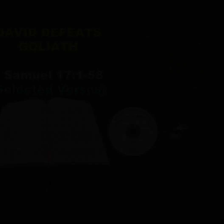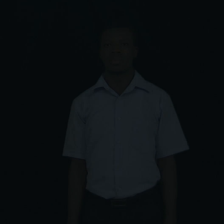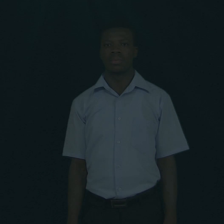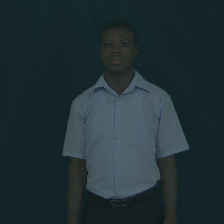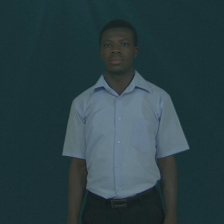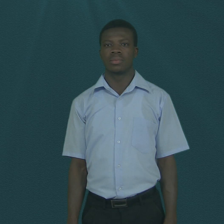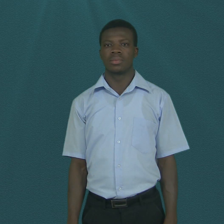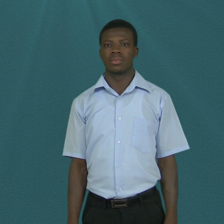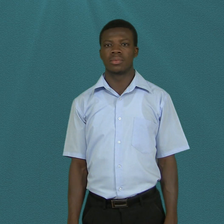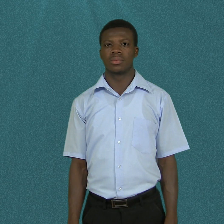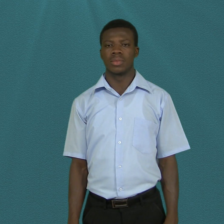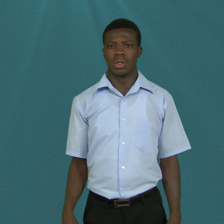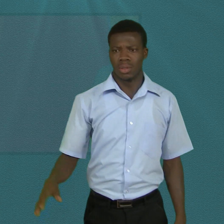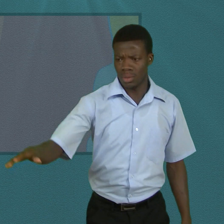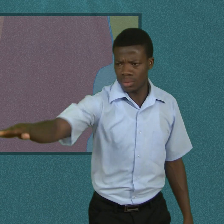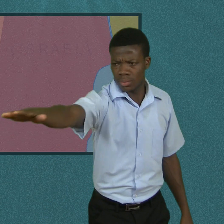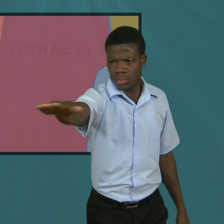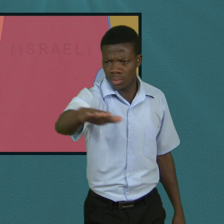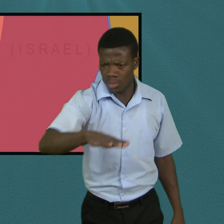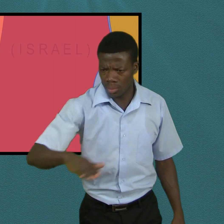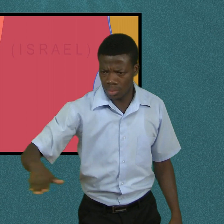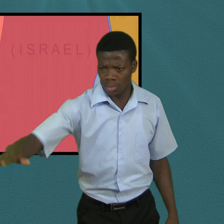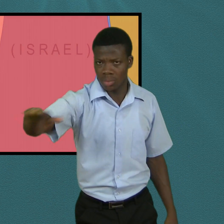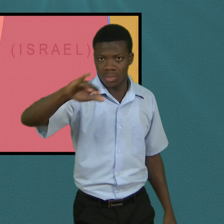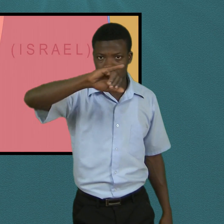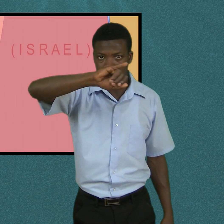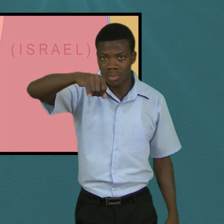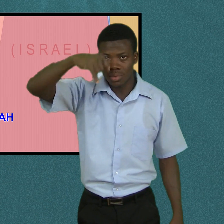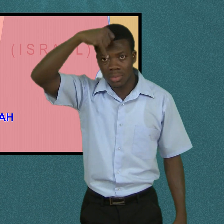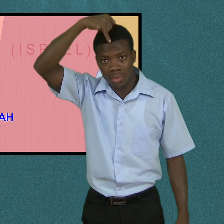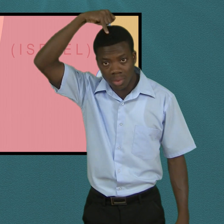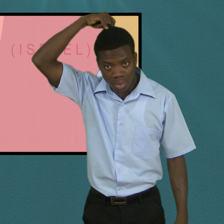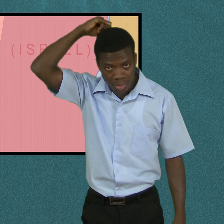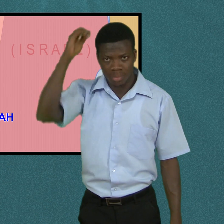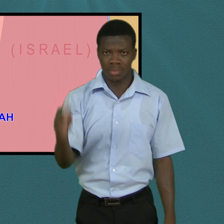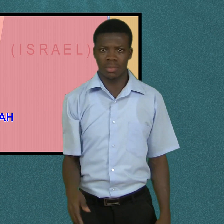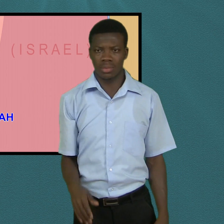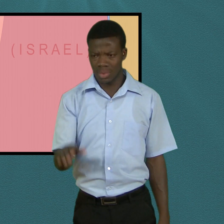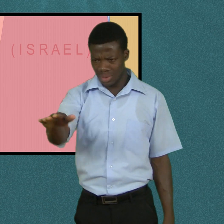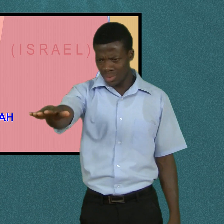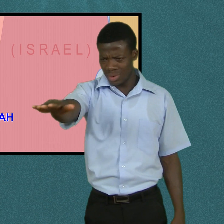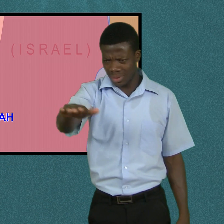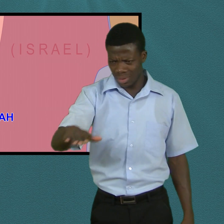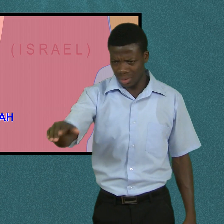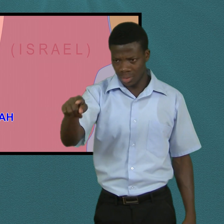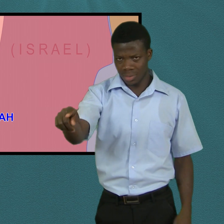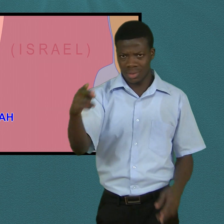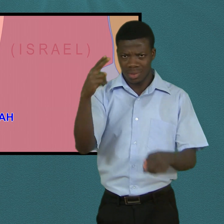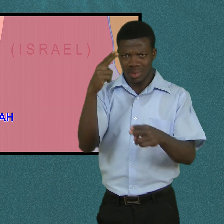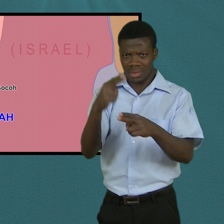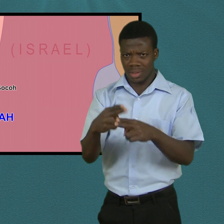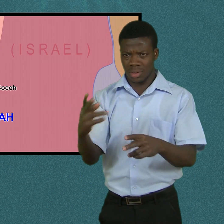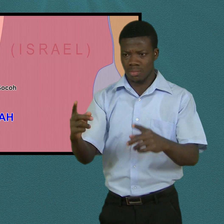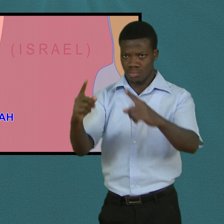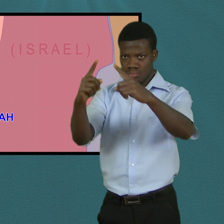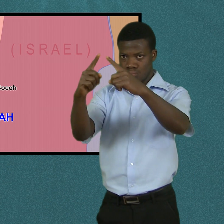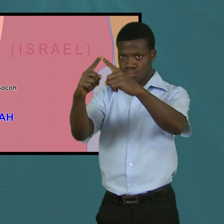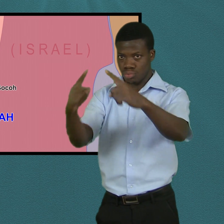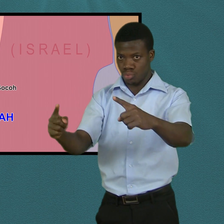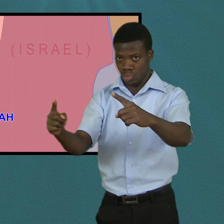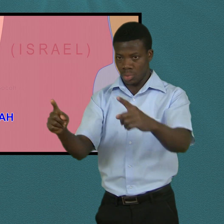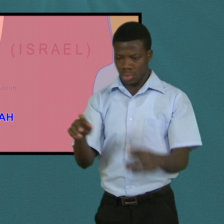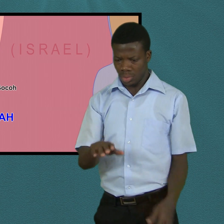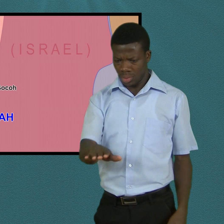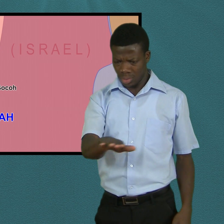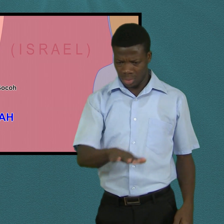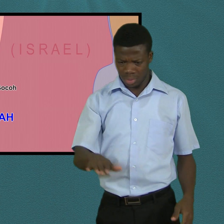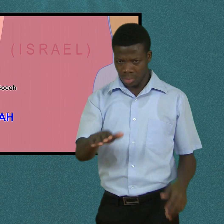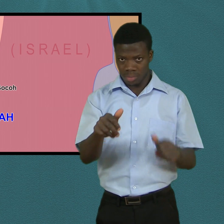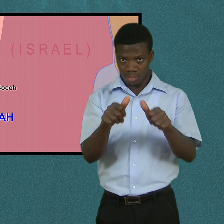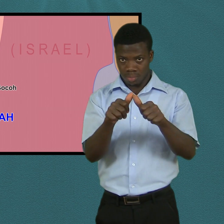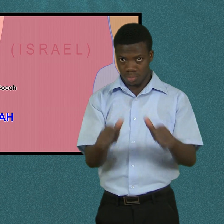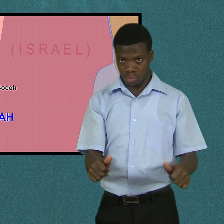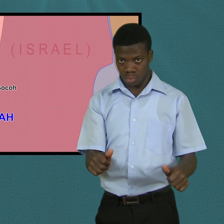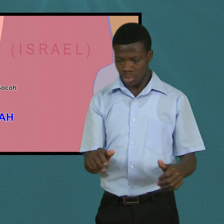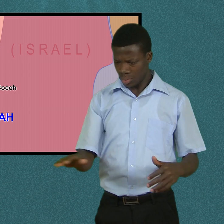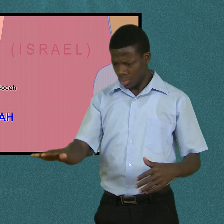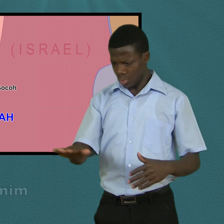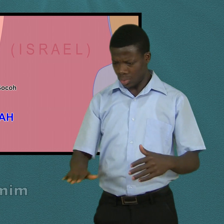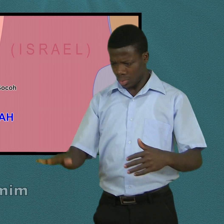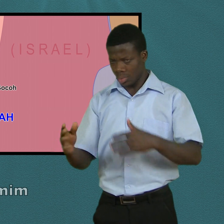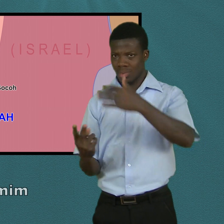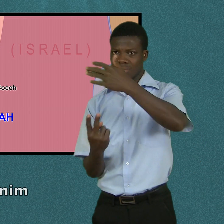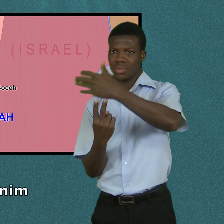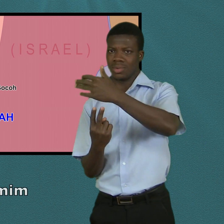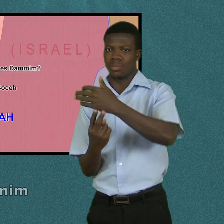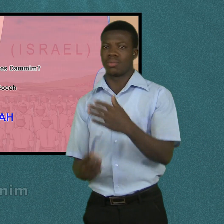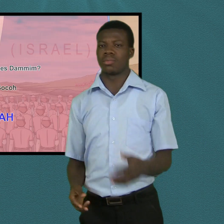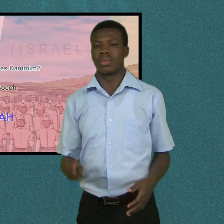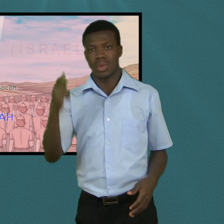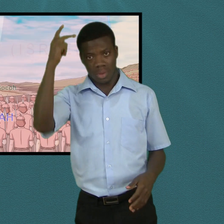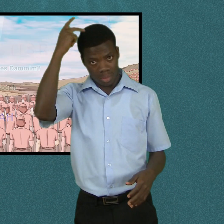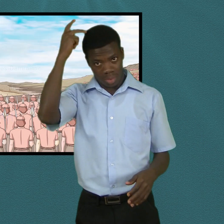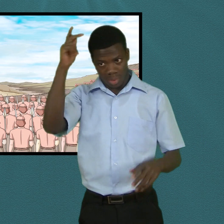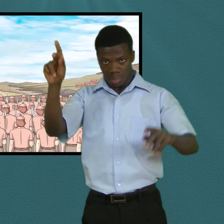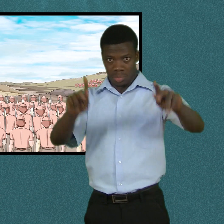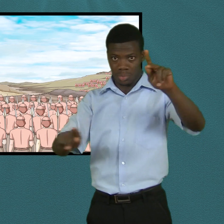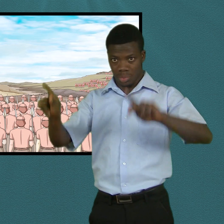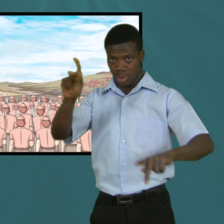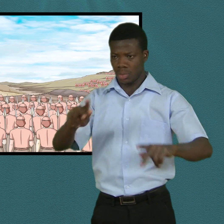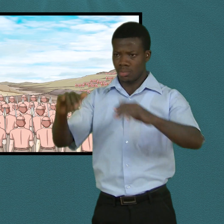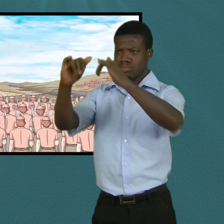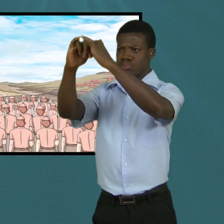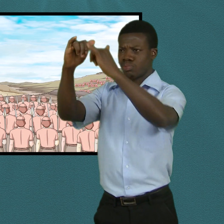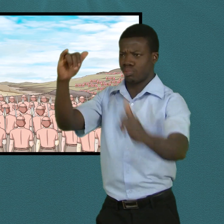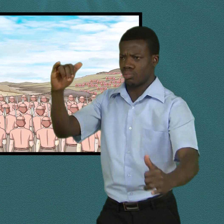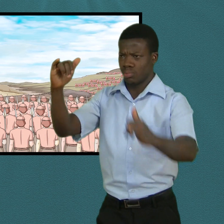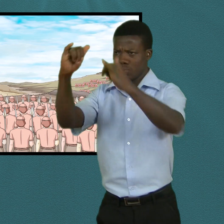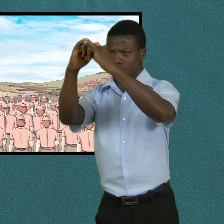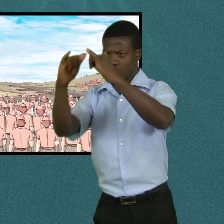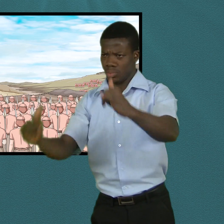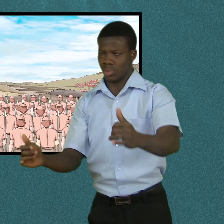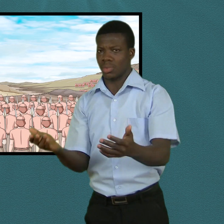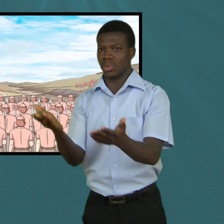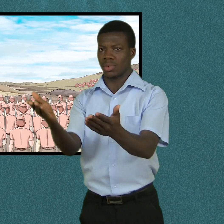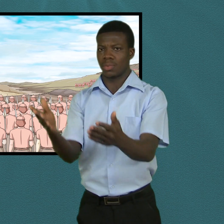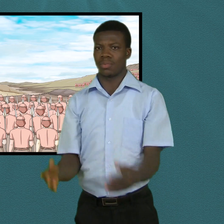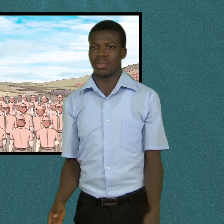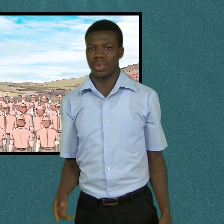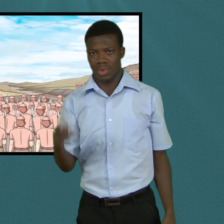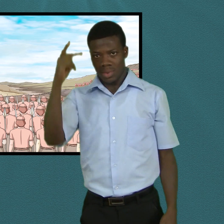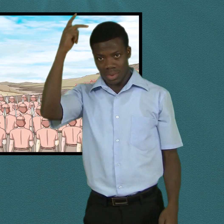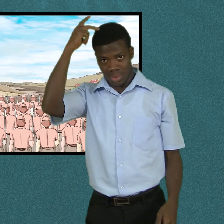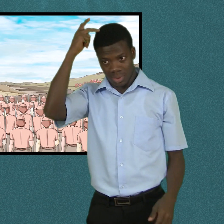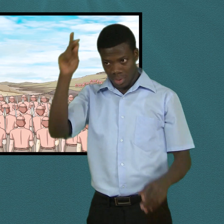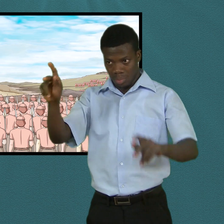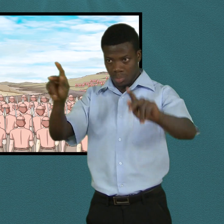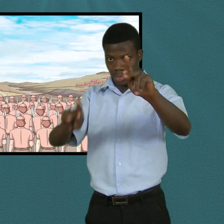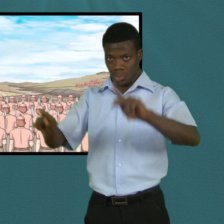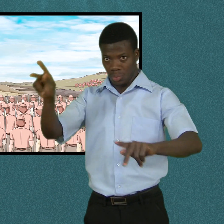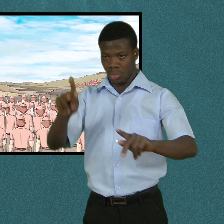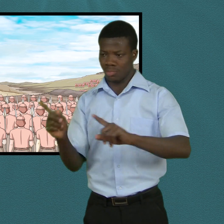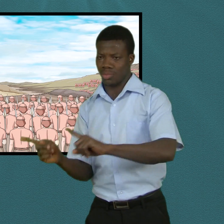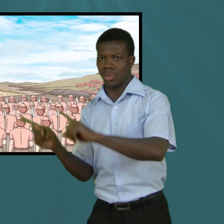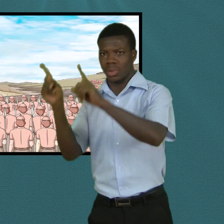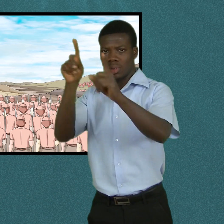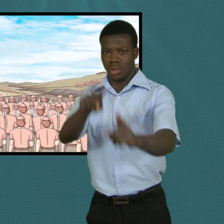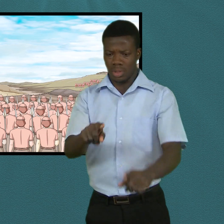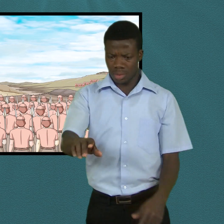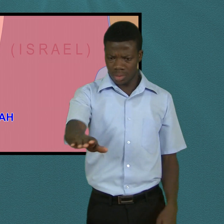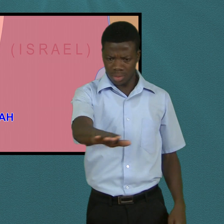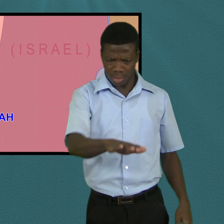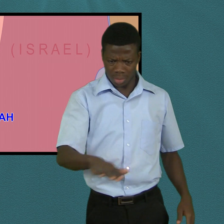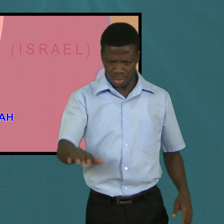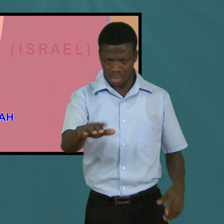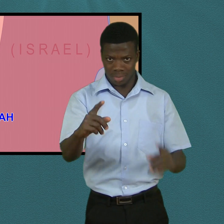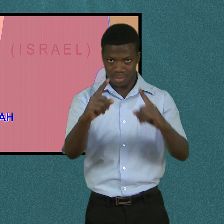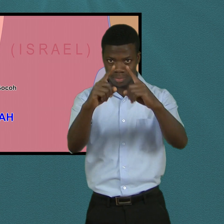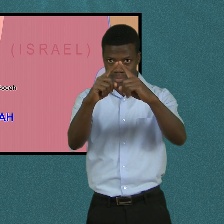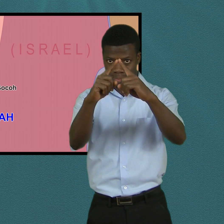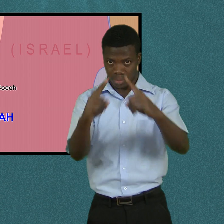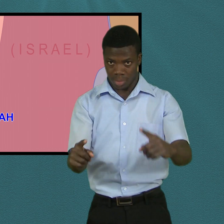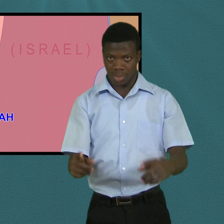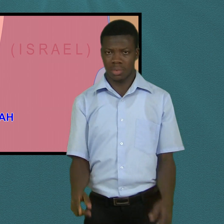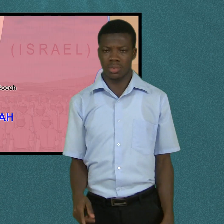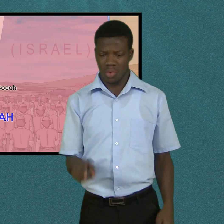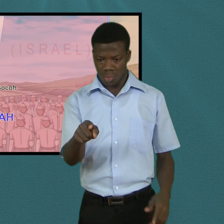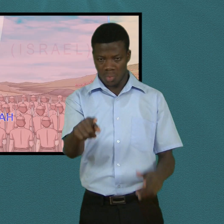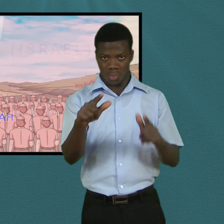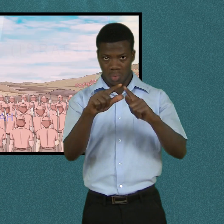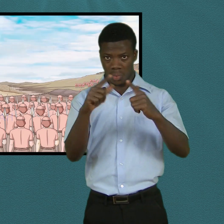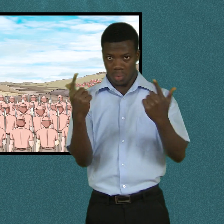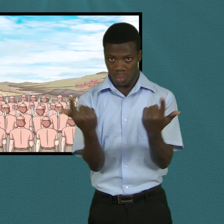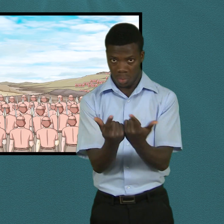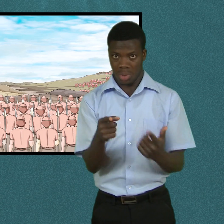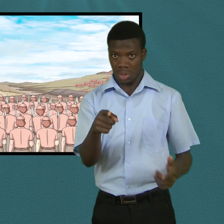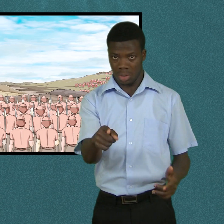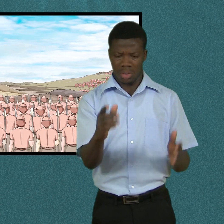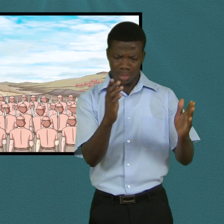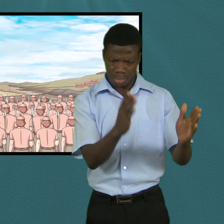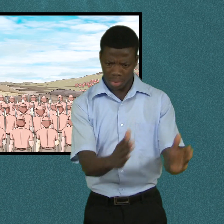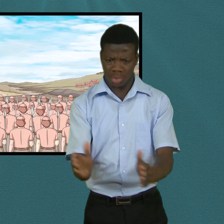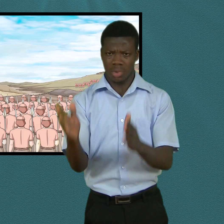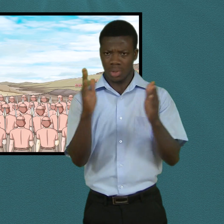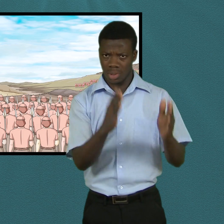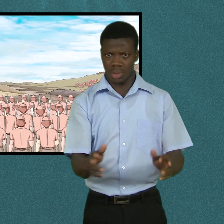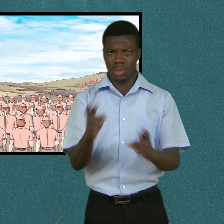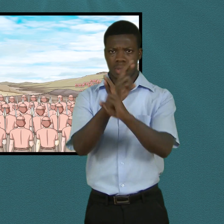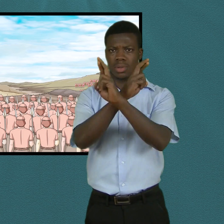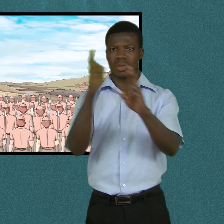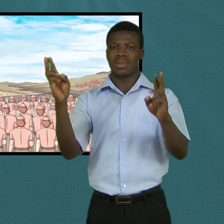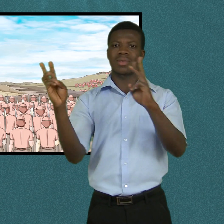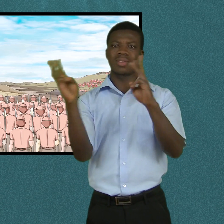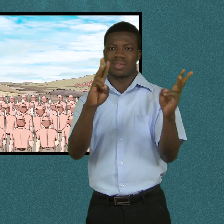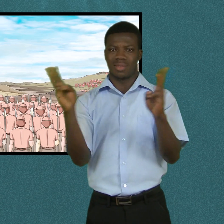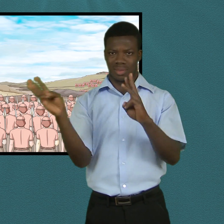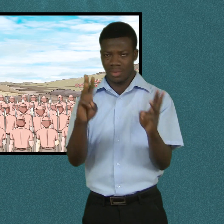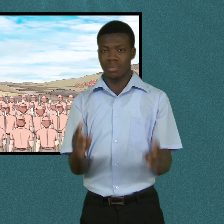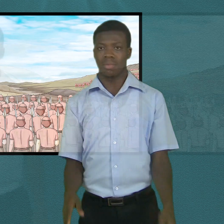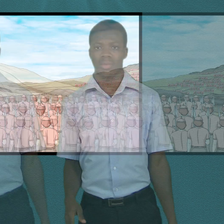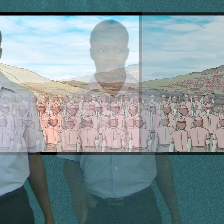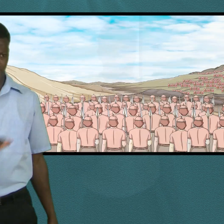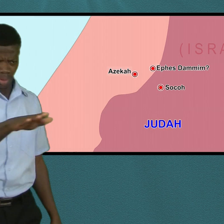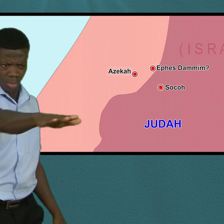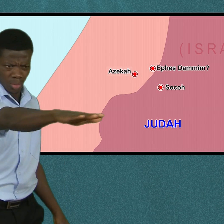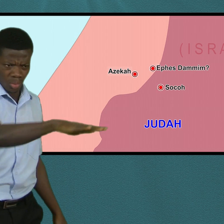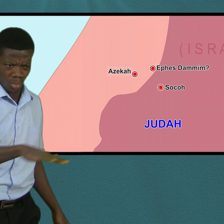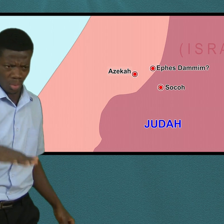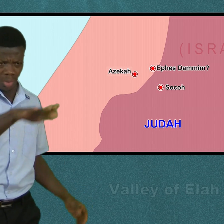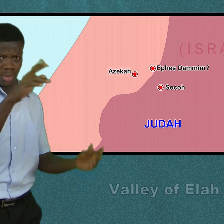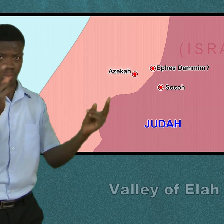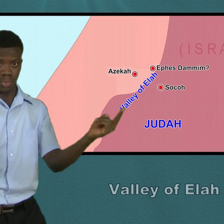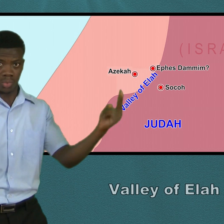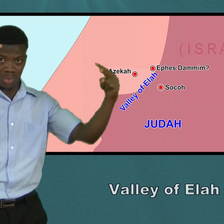Now the Philistines gathered their forces for war at Socoh in Judah, and they camped between Socoh and Azekah in Ephes-dammim.